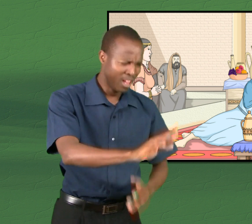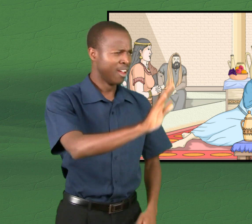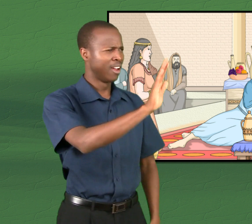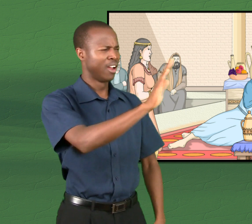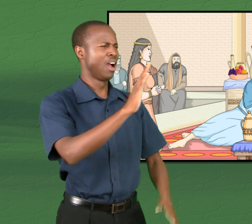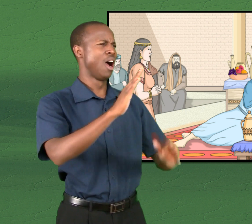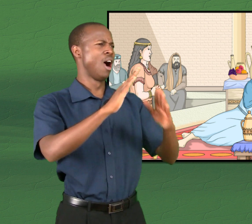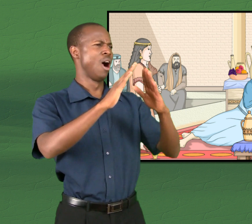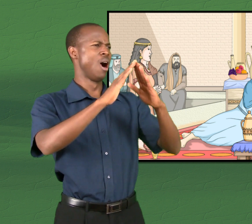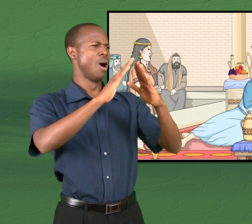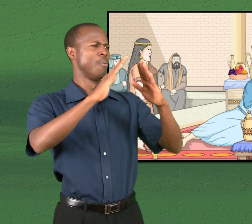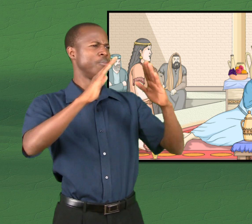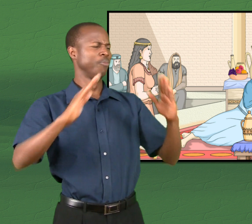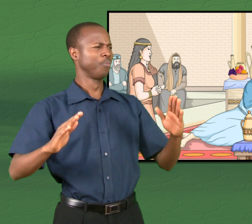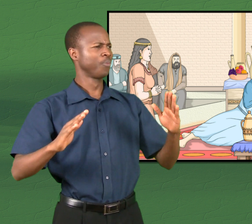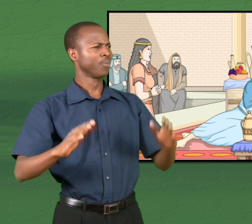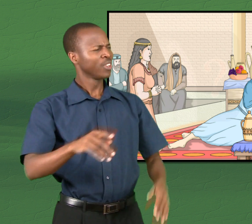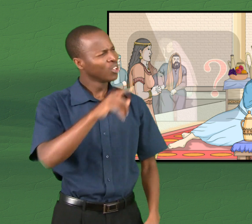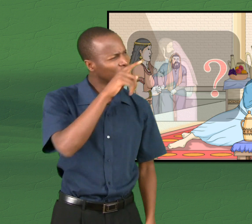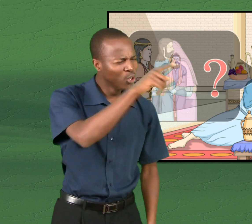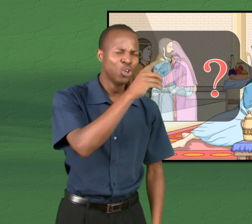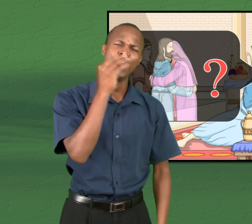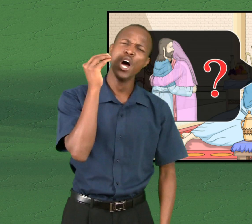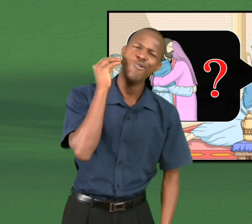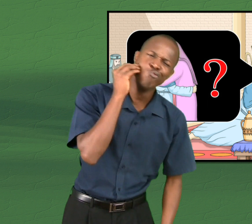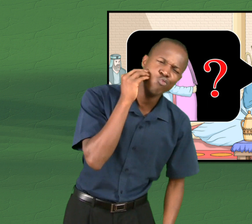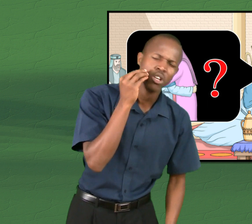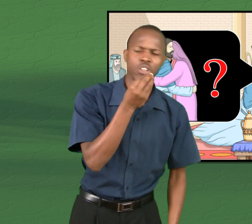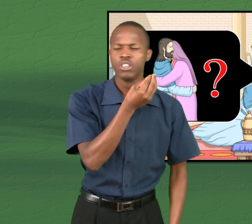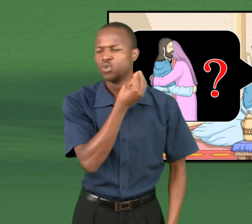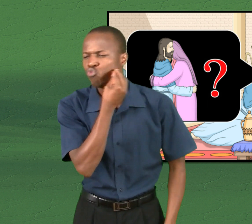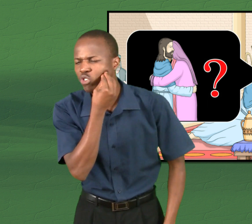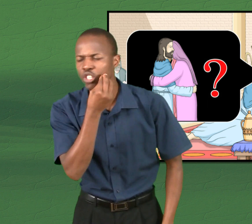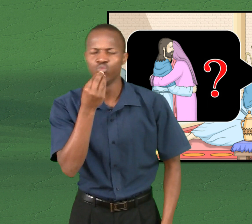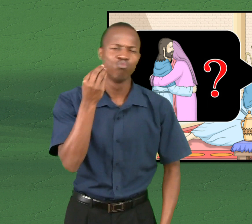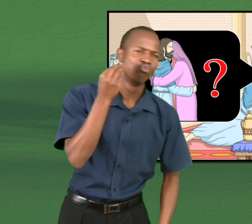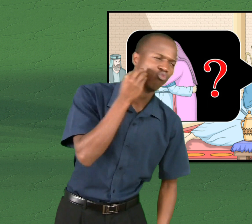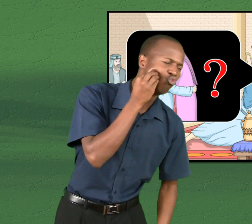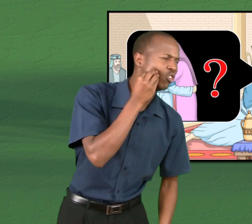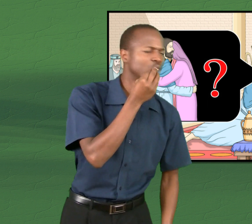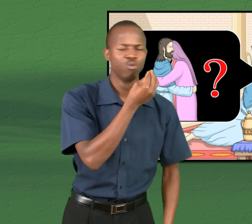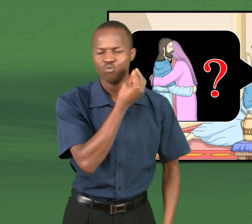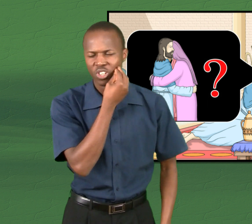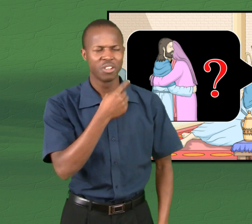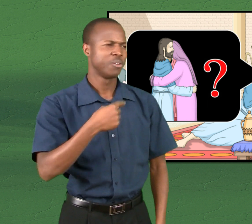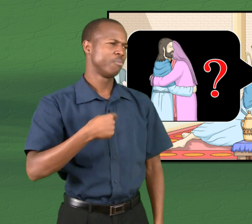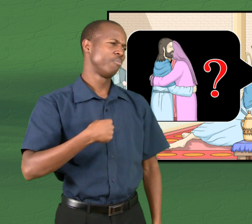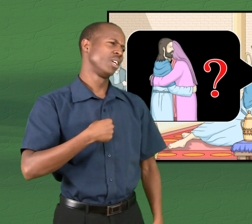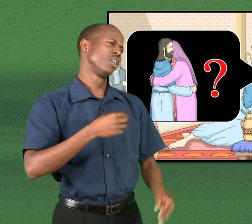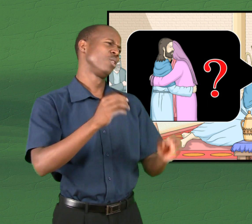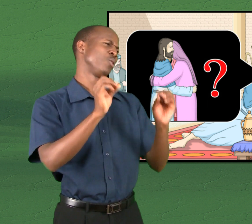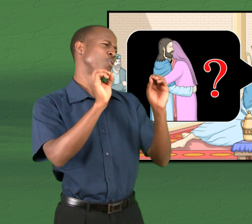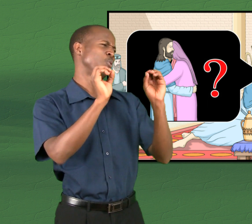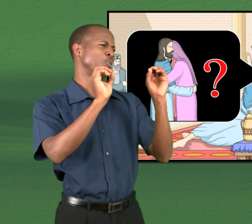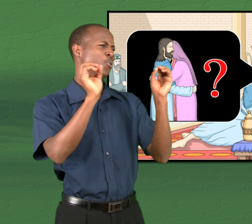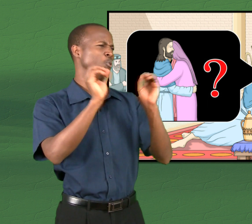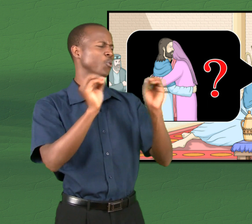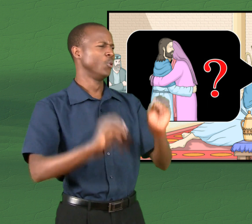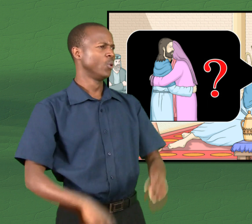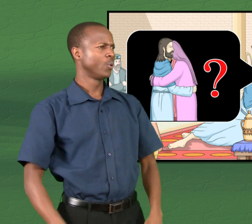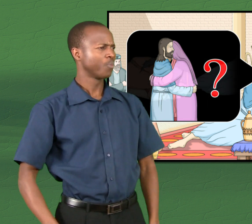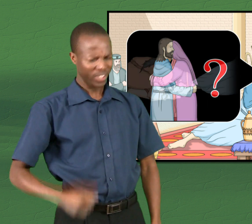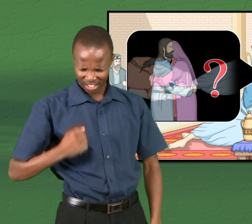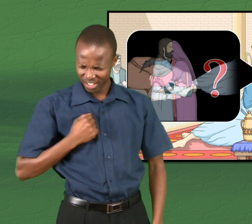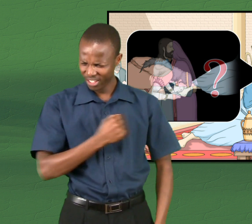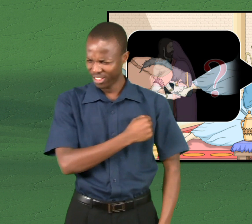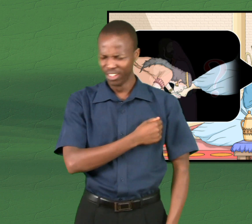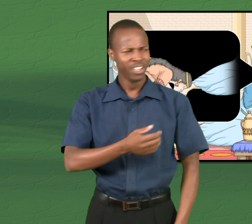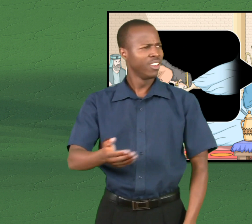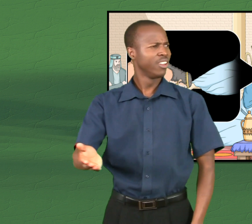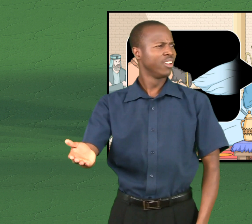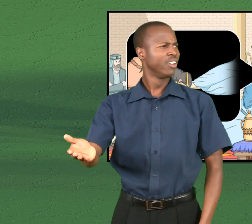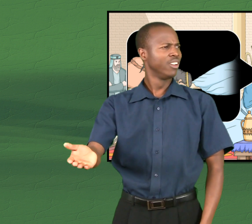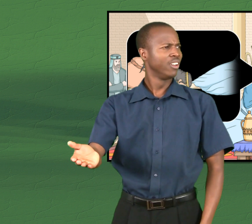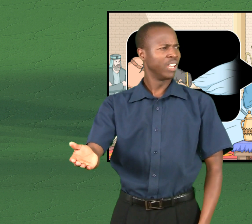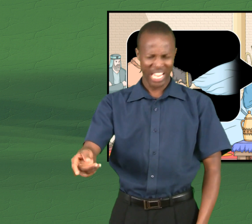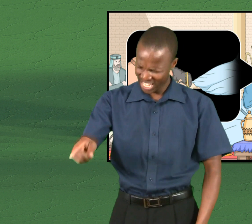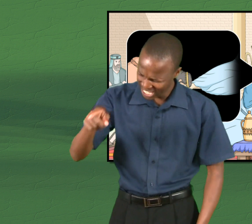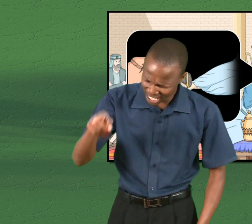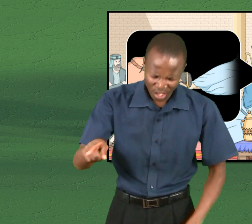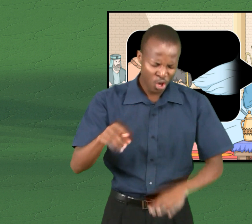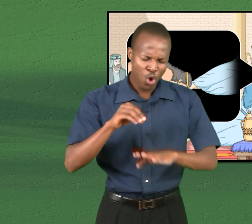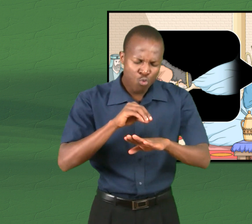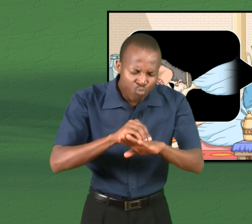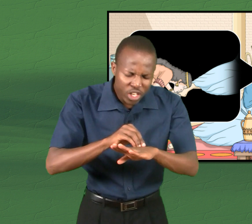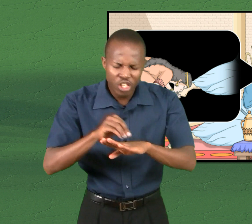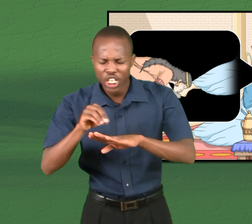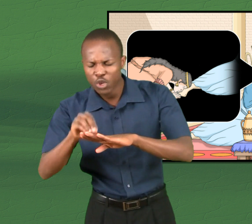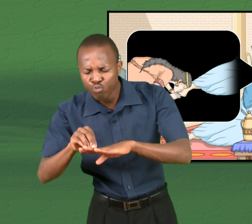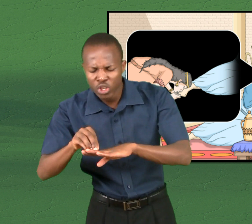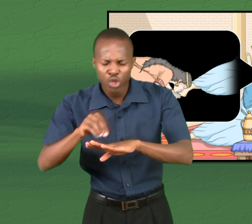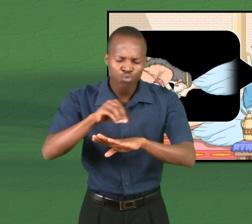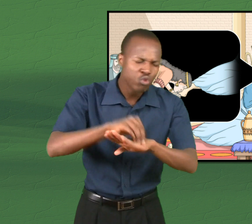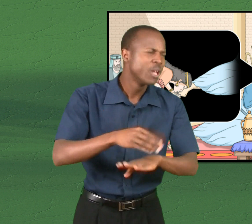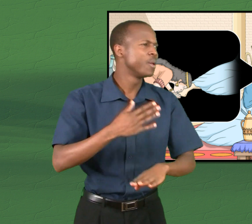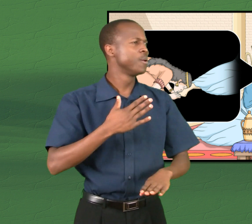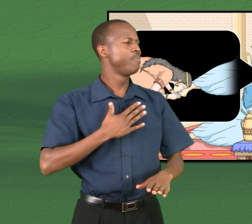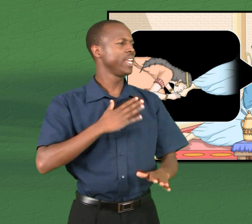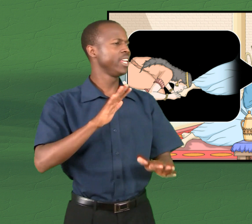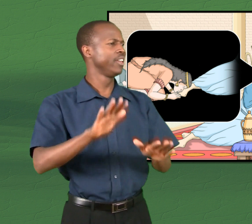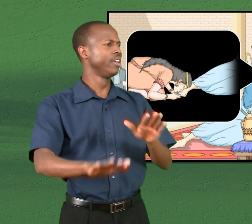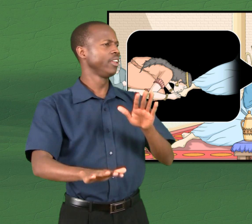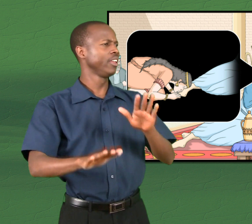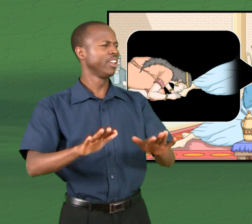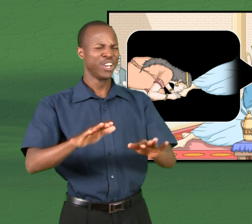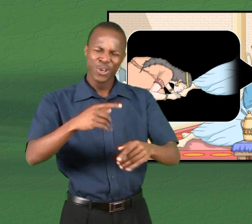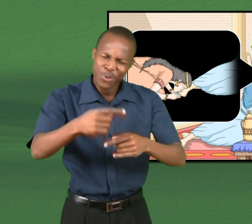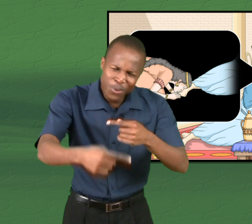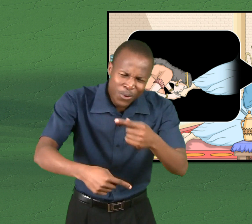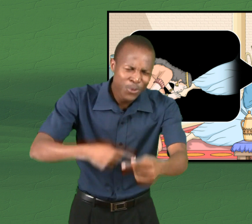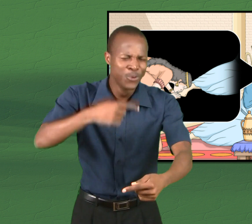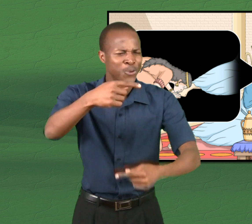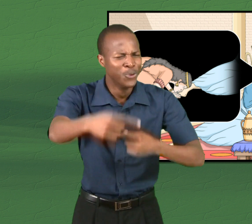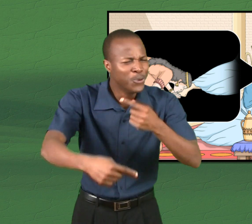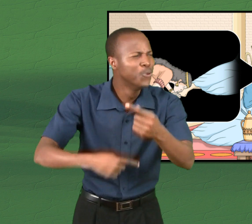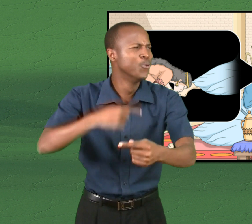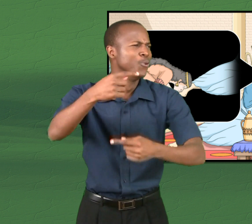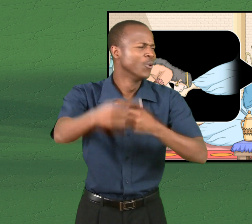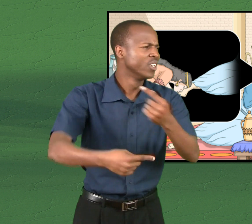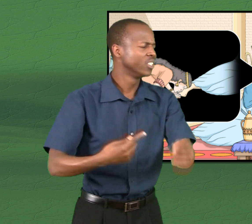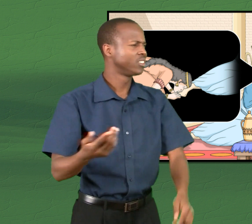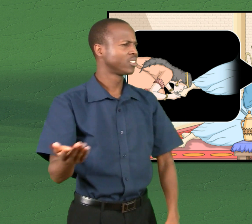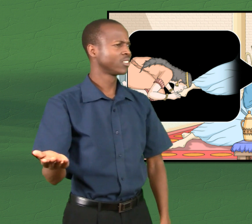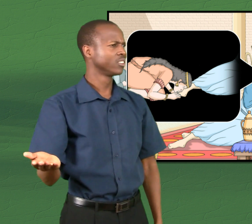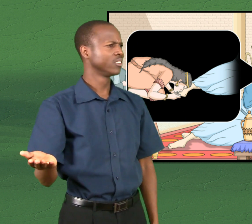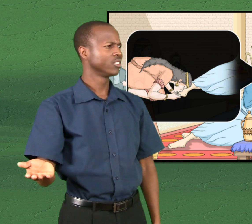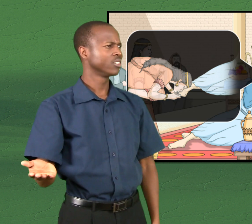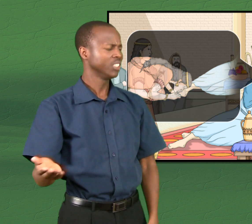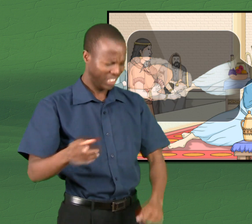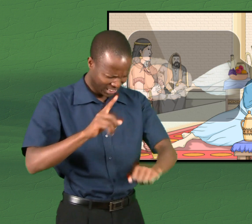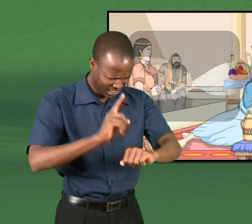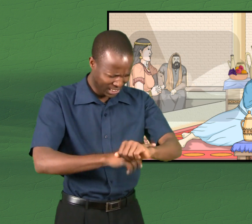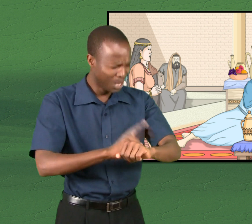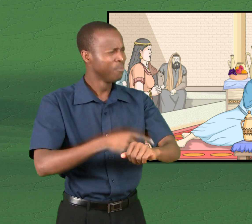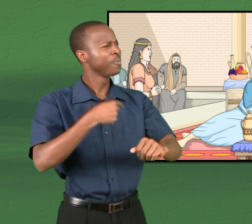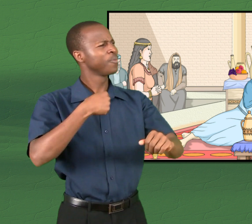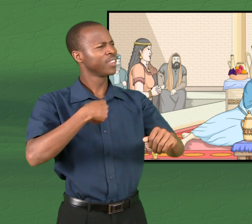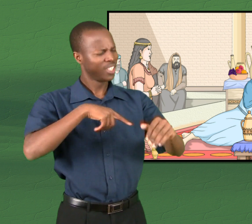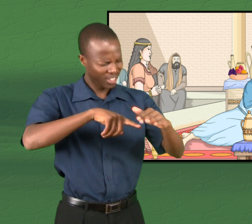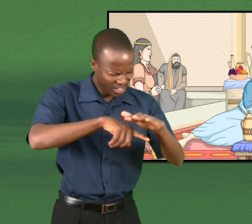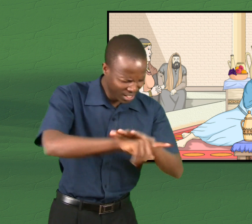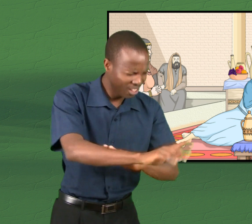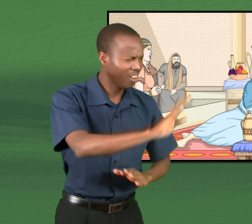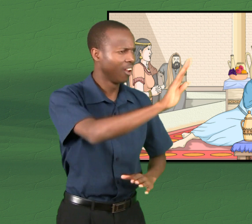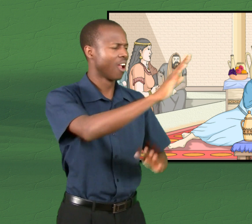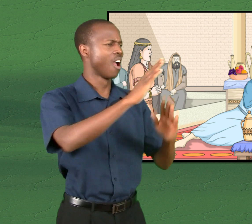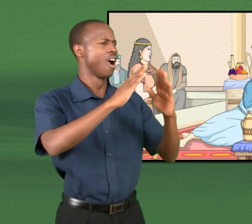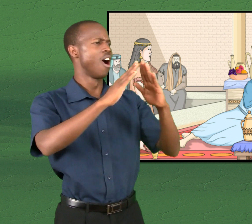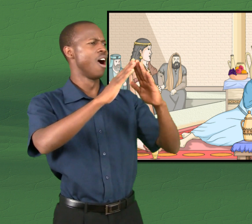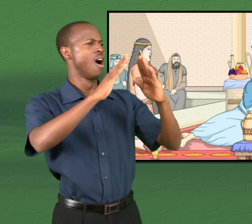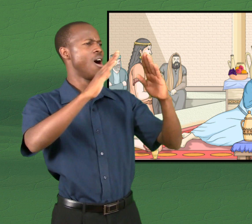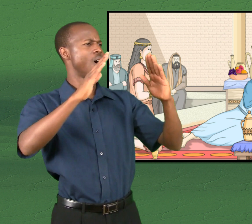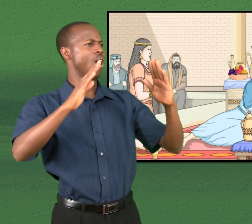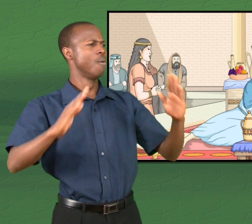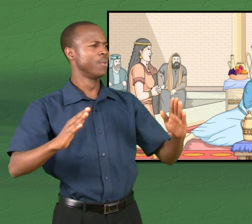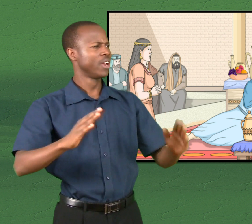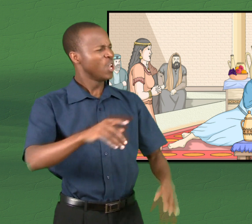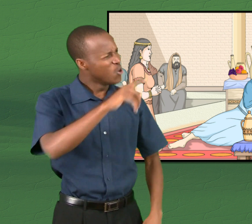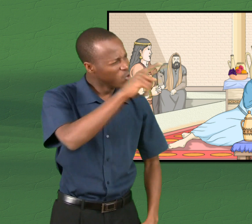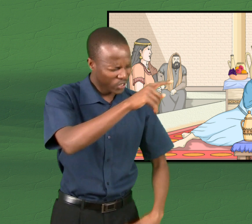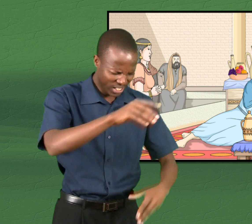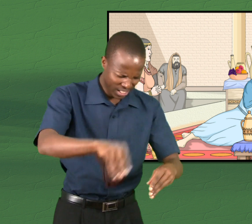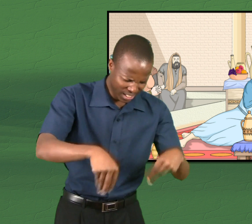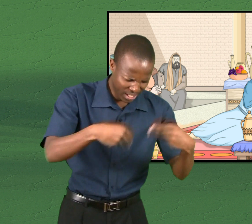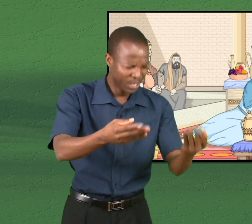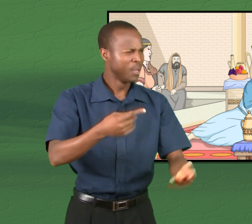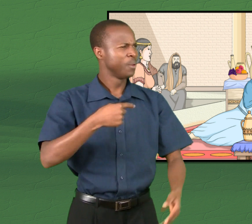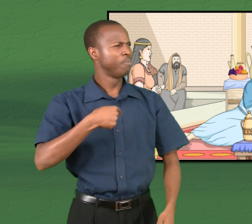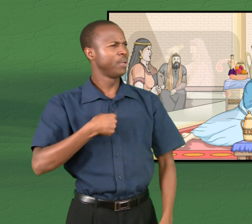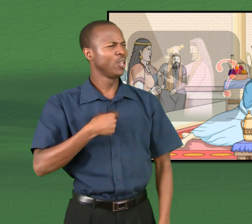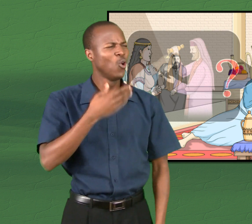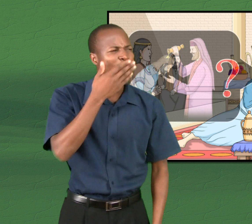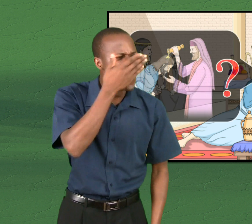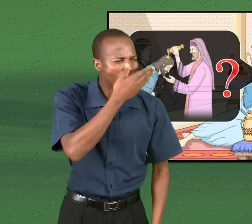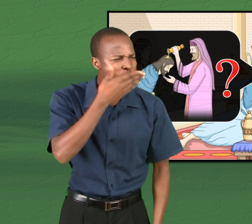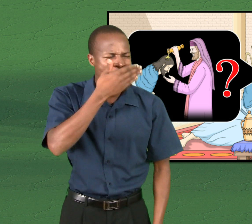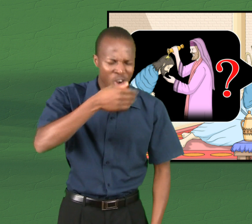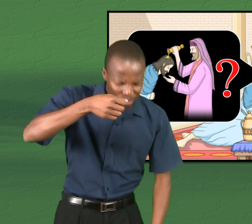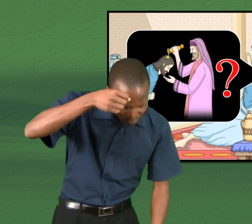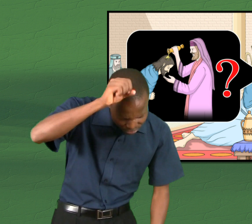You did not greet Me with a kiss, but she has not stopped kissing My feet since I arrived.